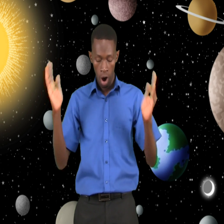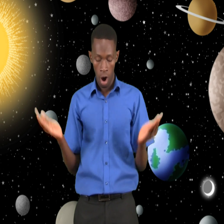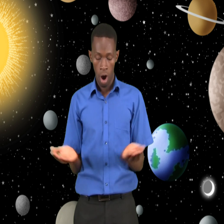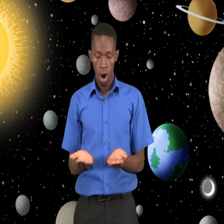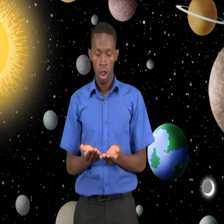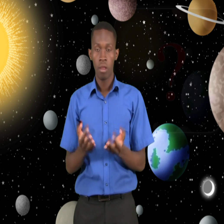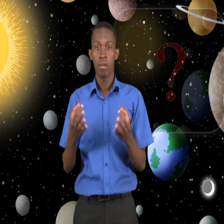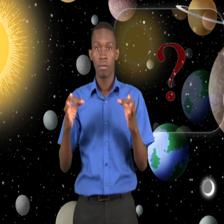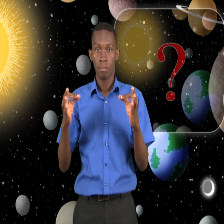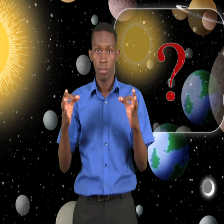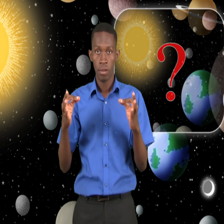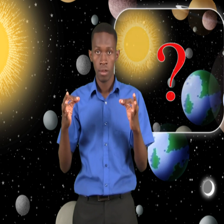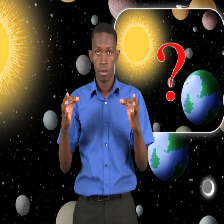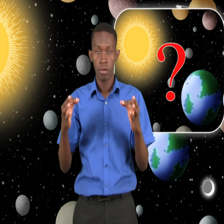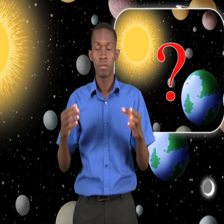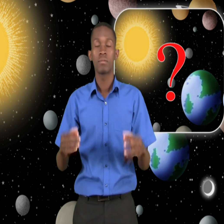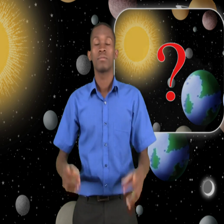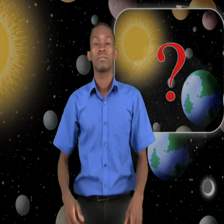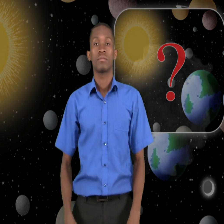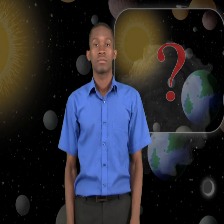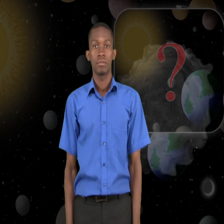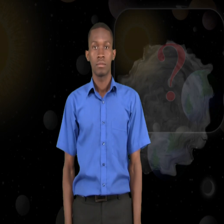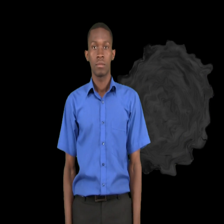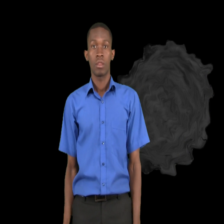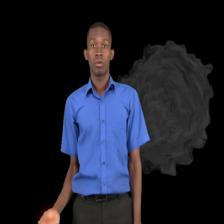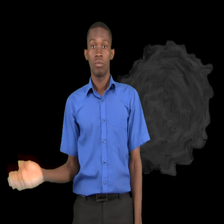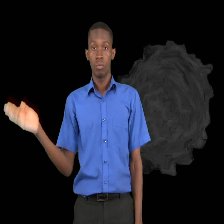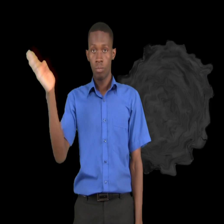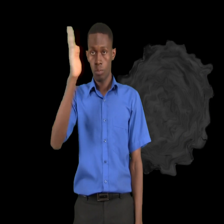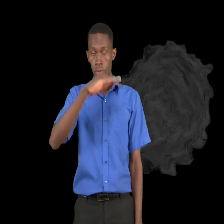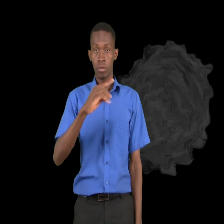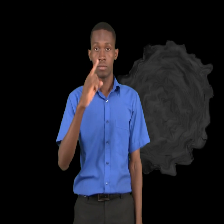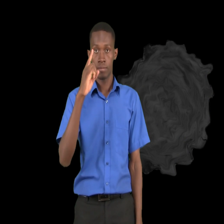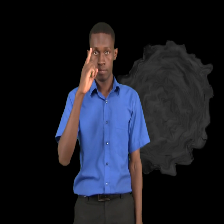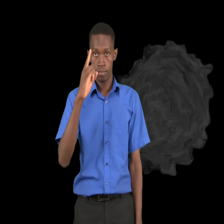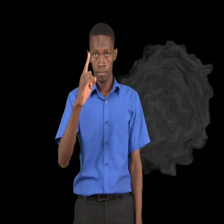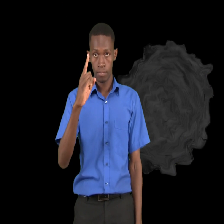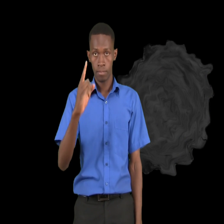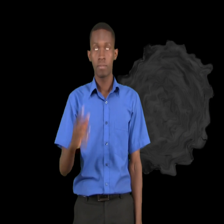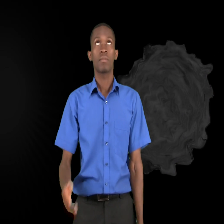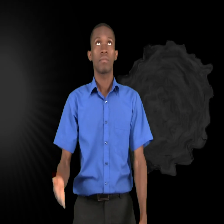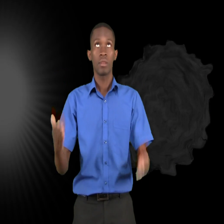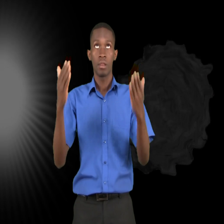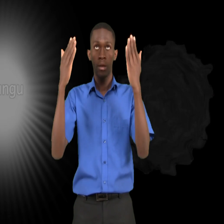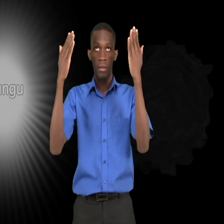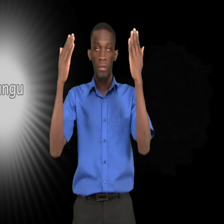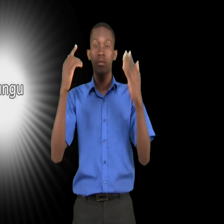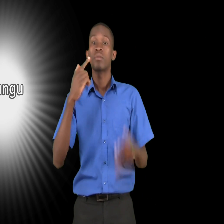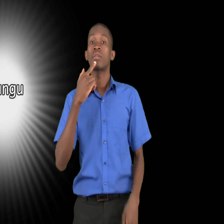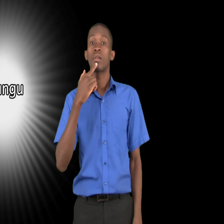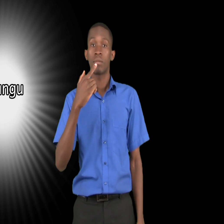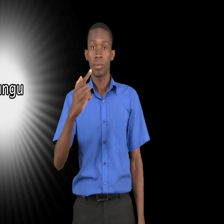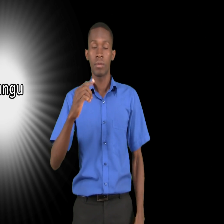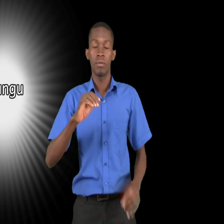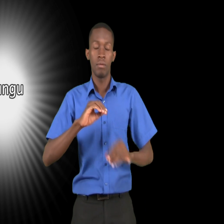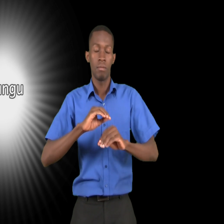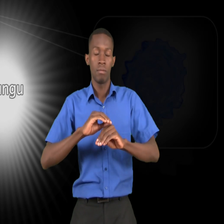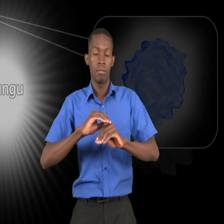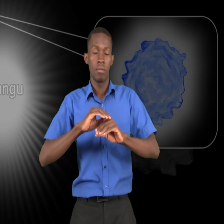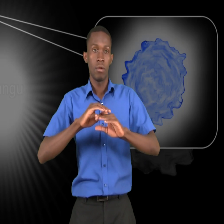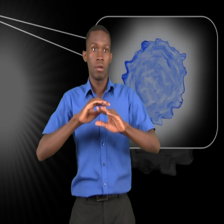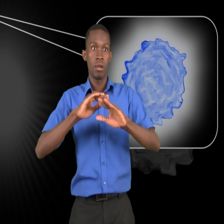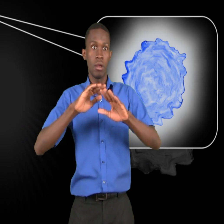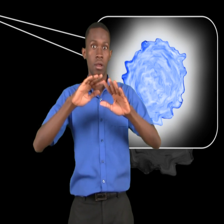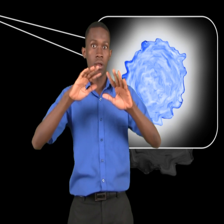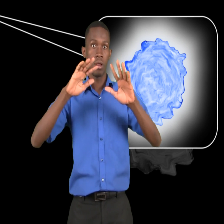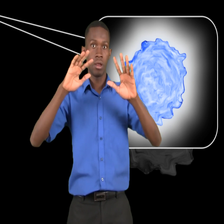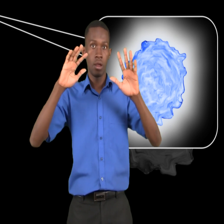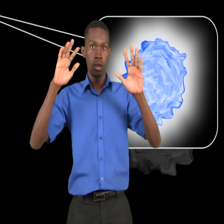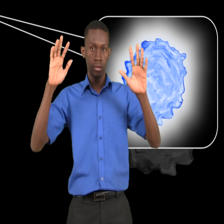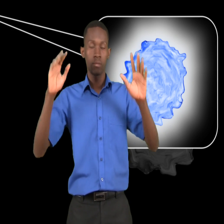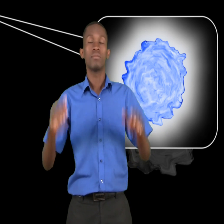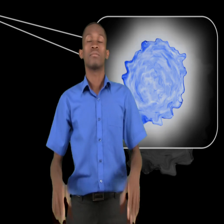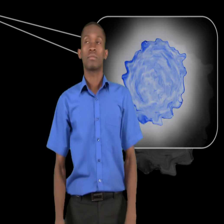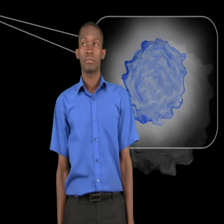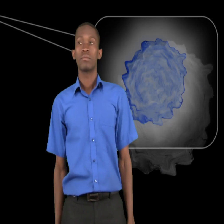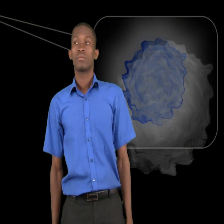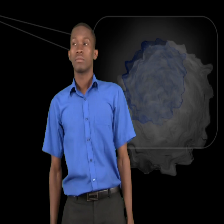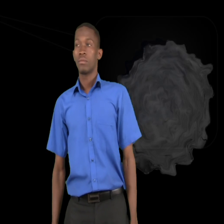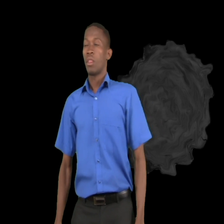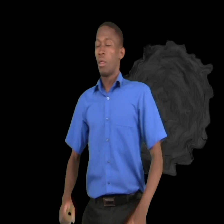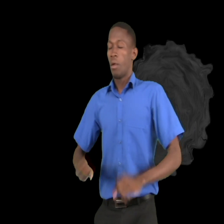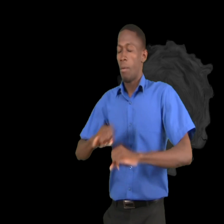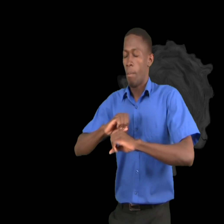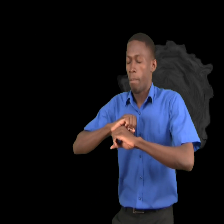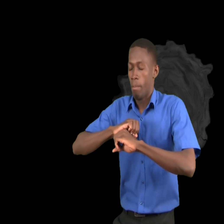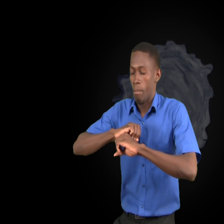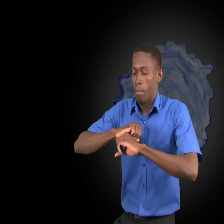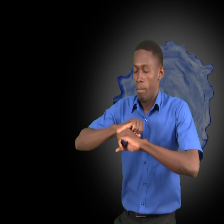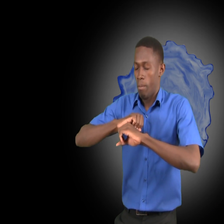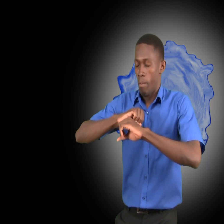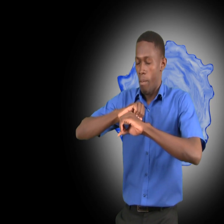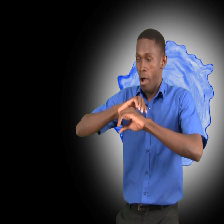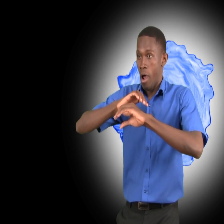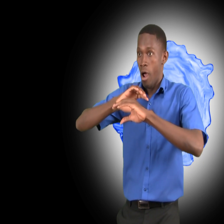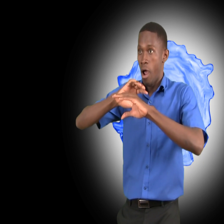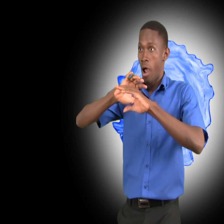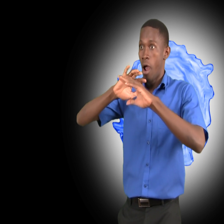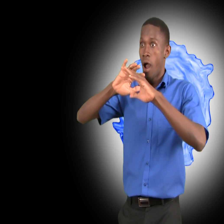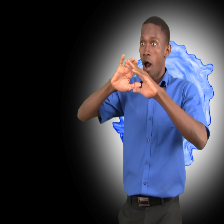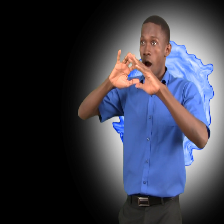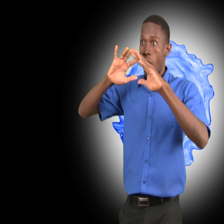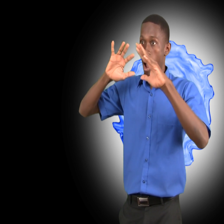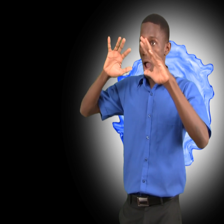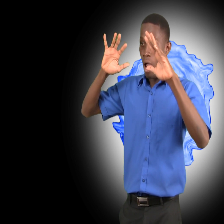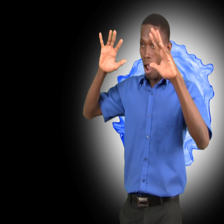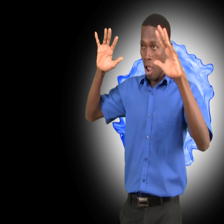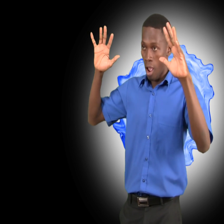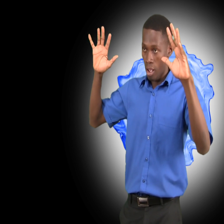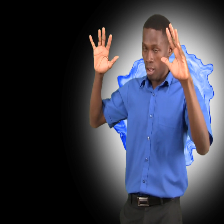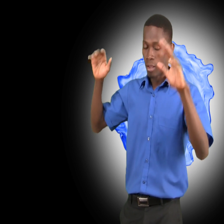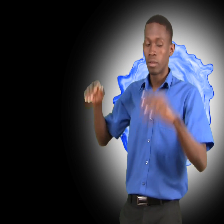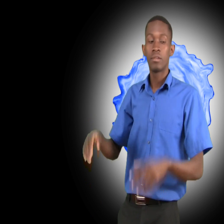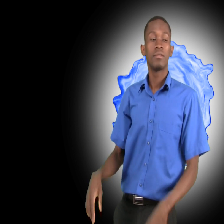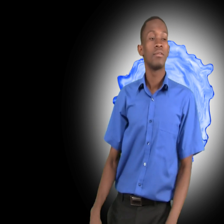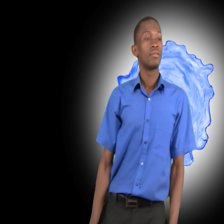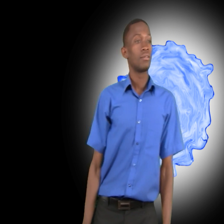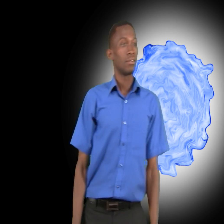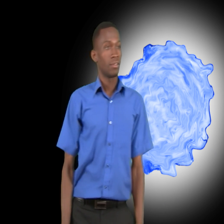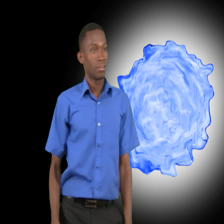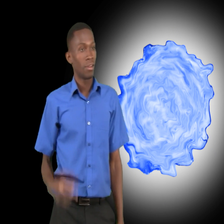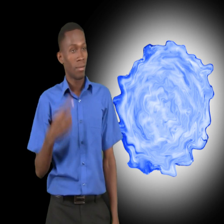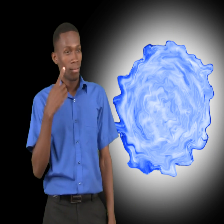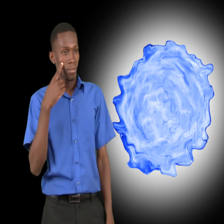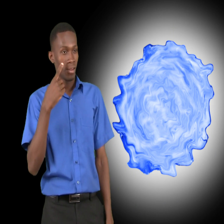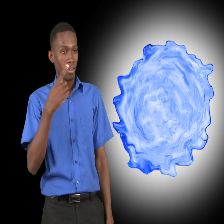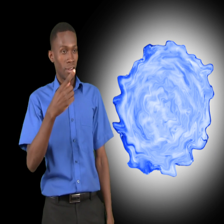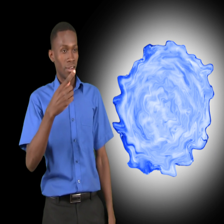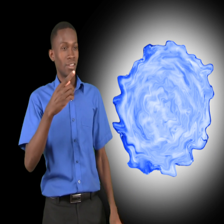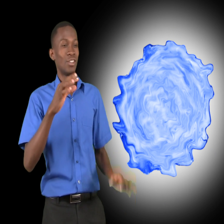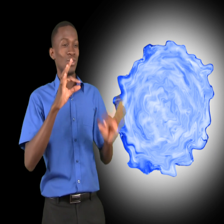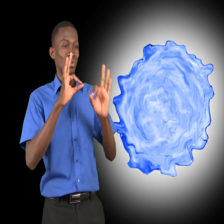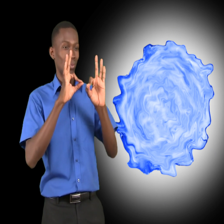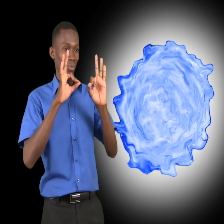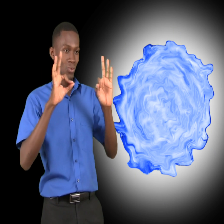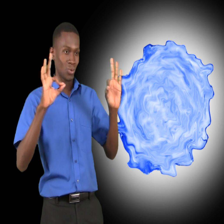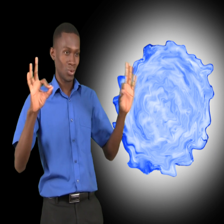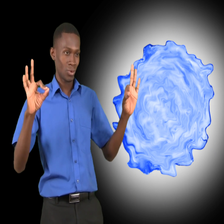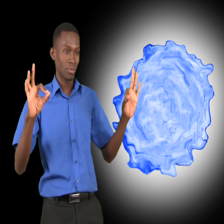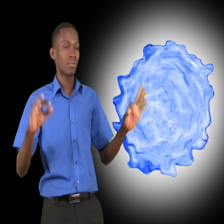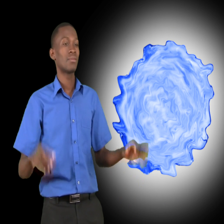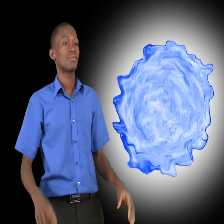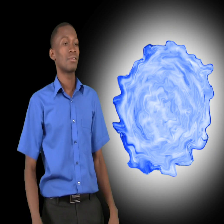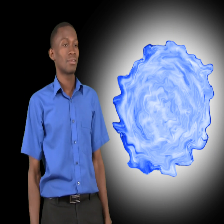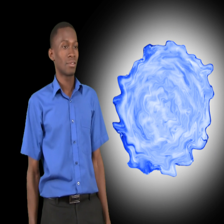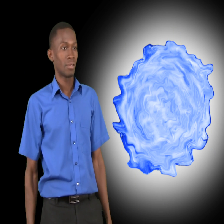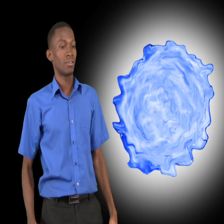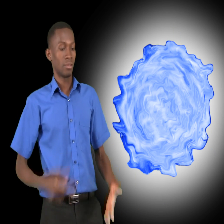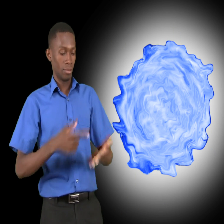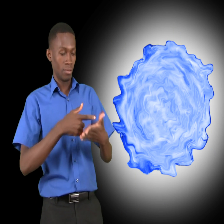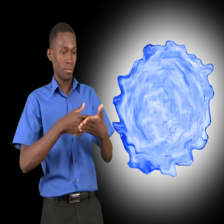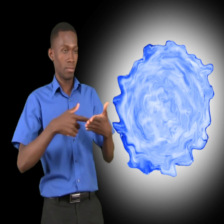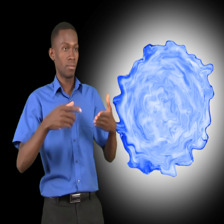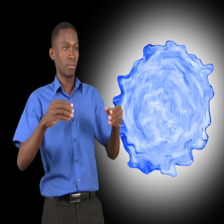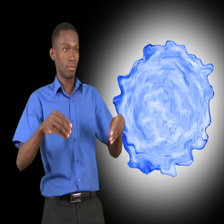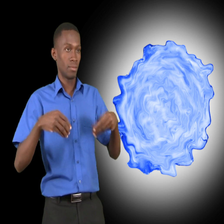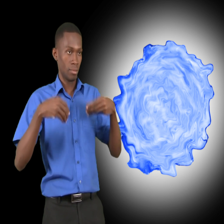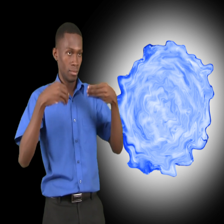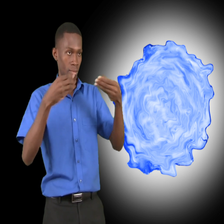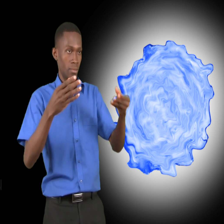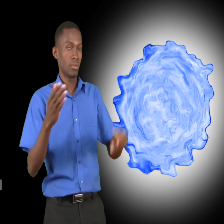And God saw that the light was good, and He separated the light from the darkness.